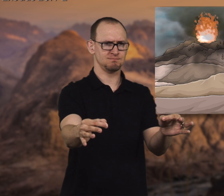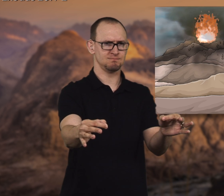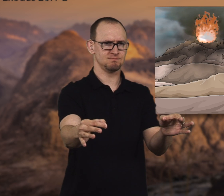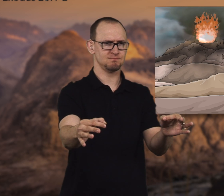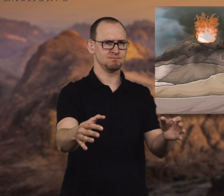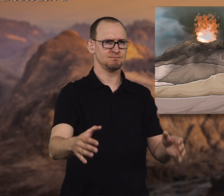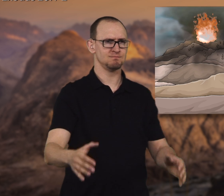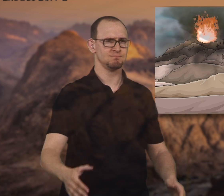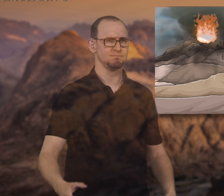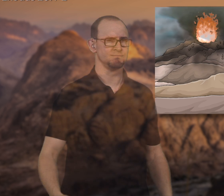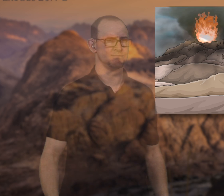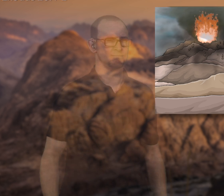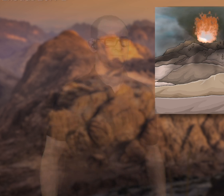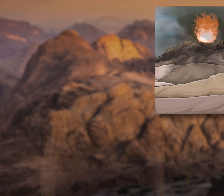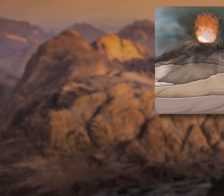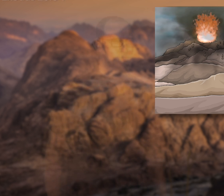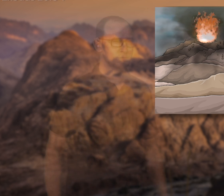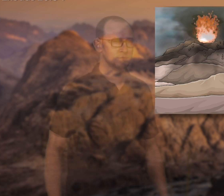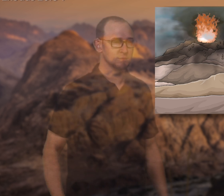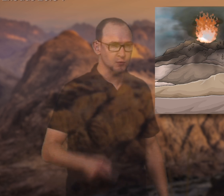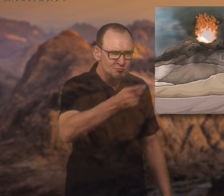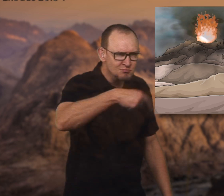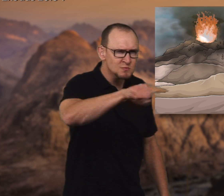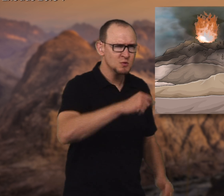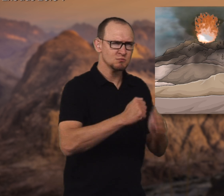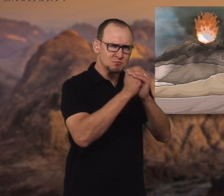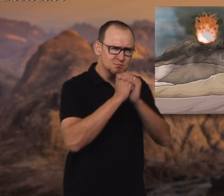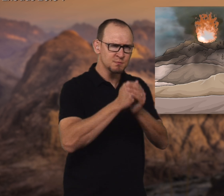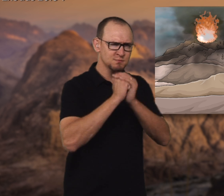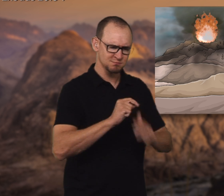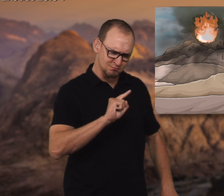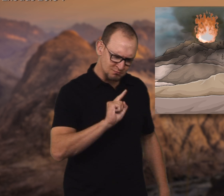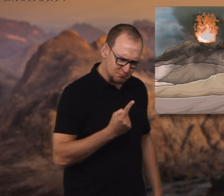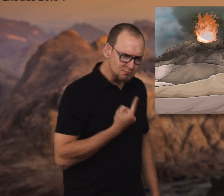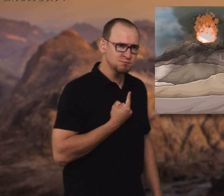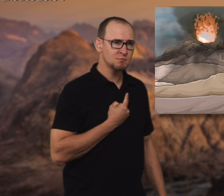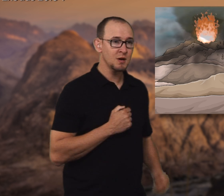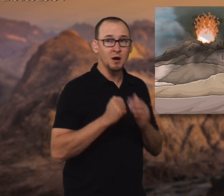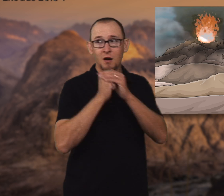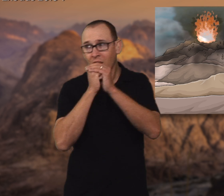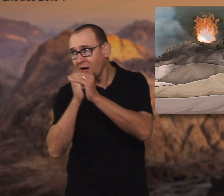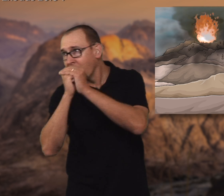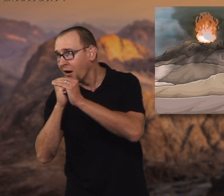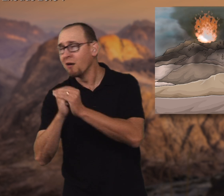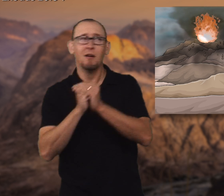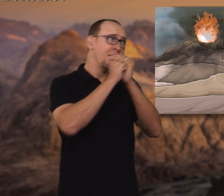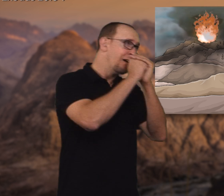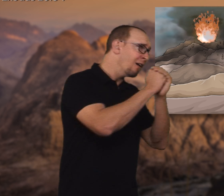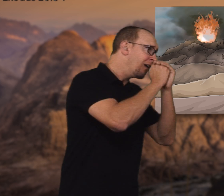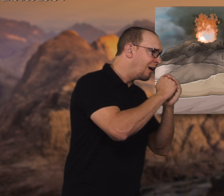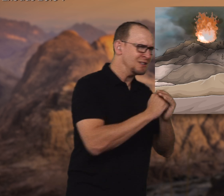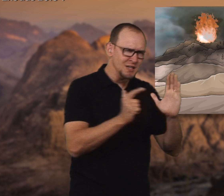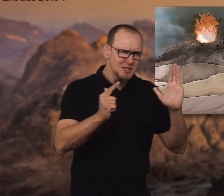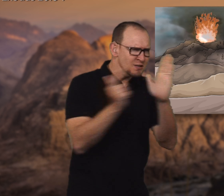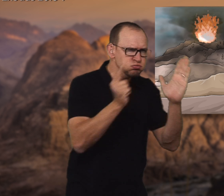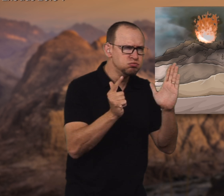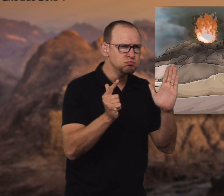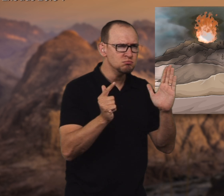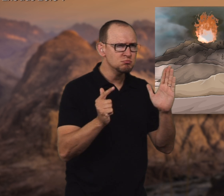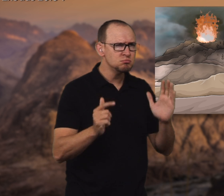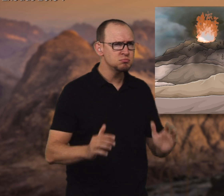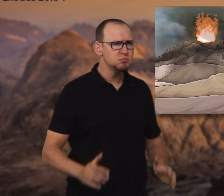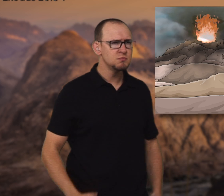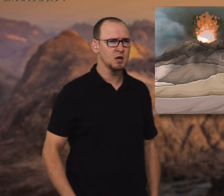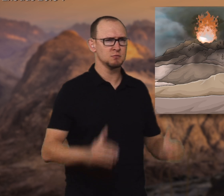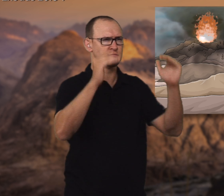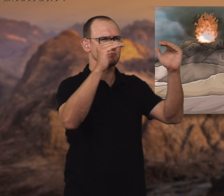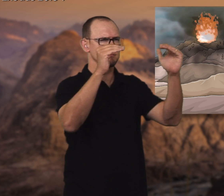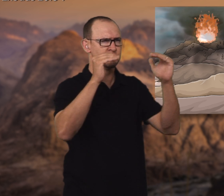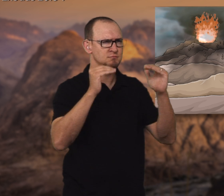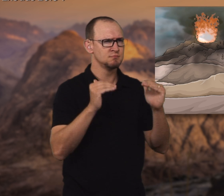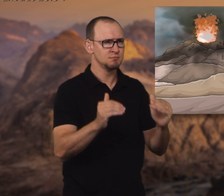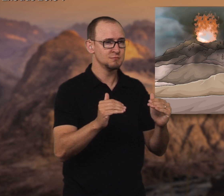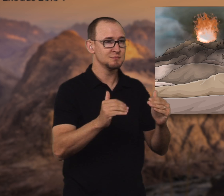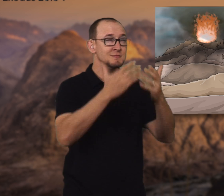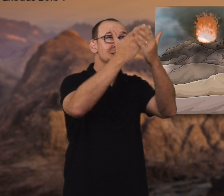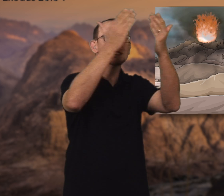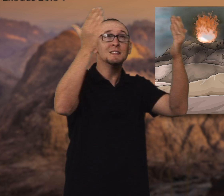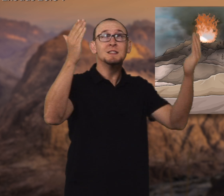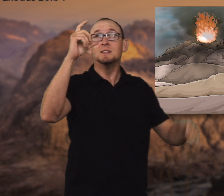You shall have no other gods before Me.